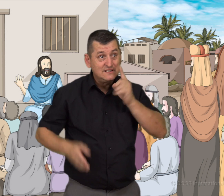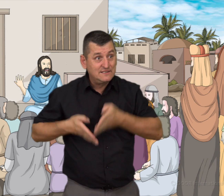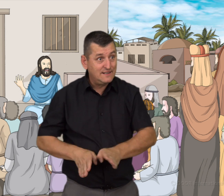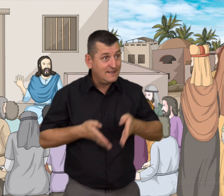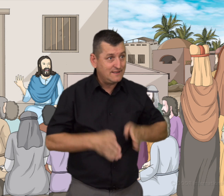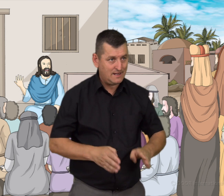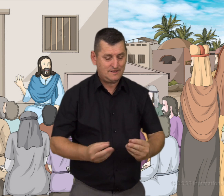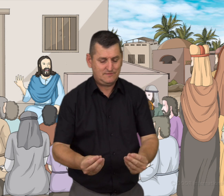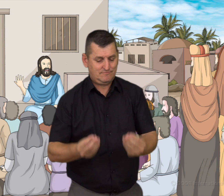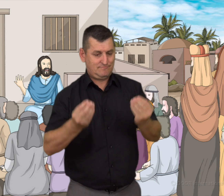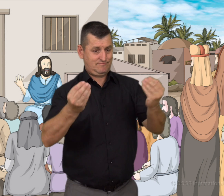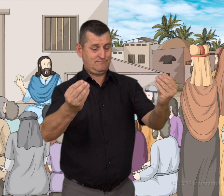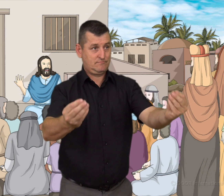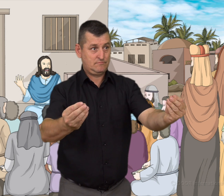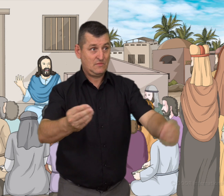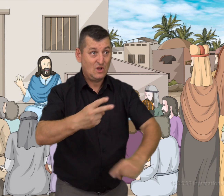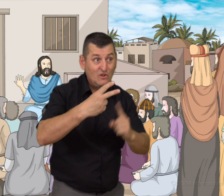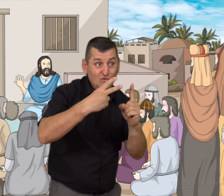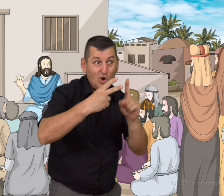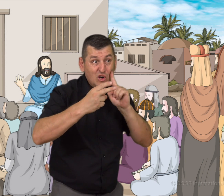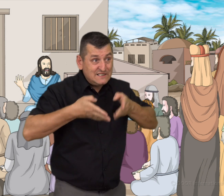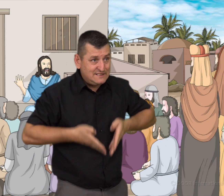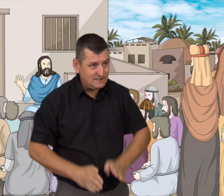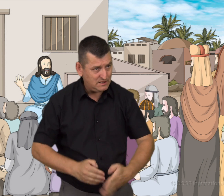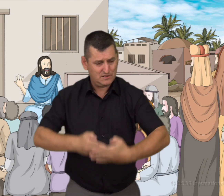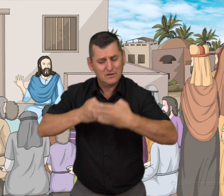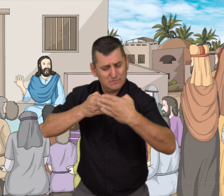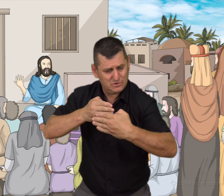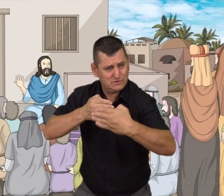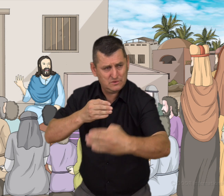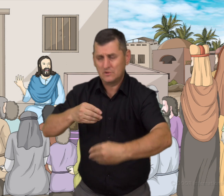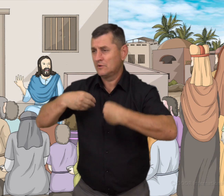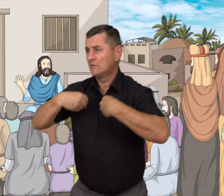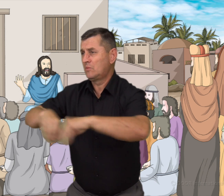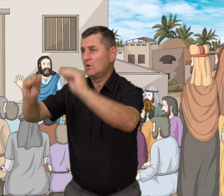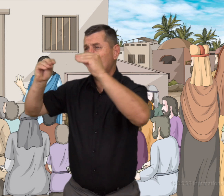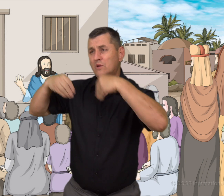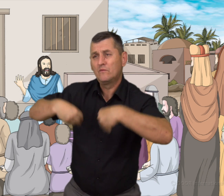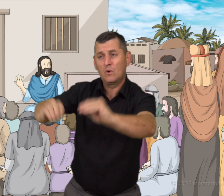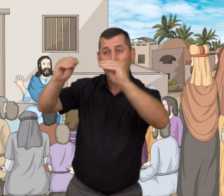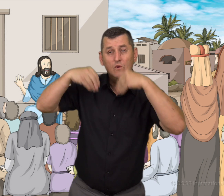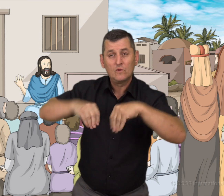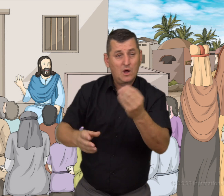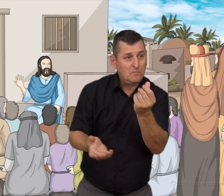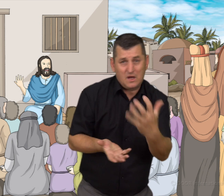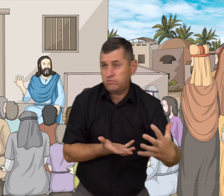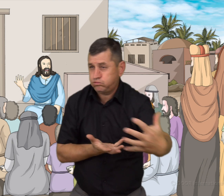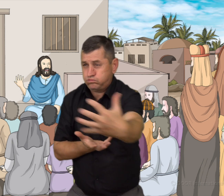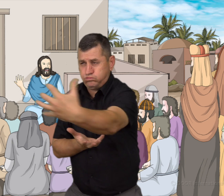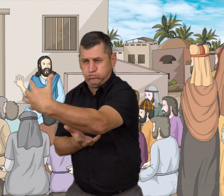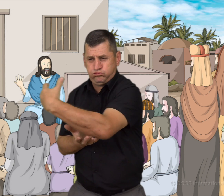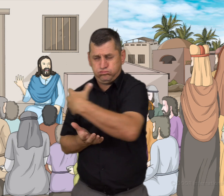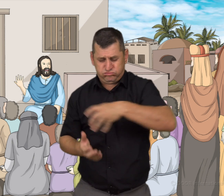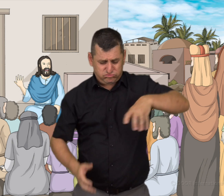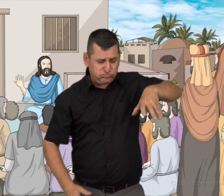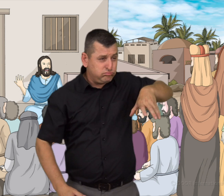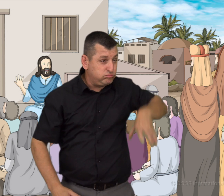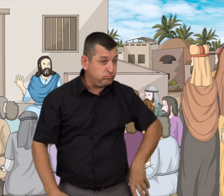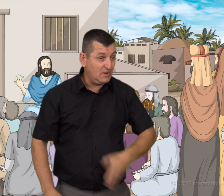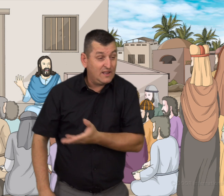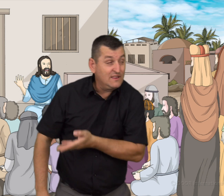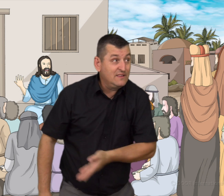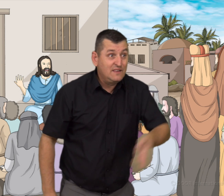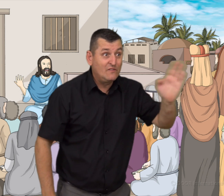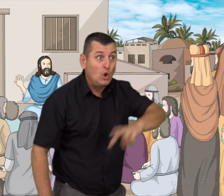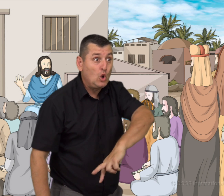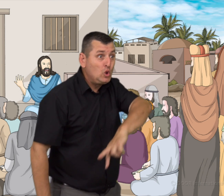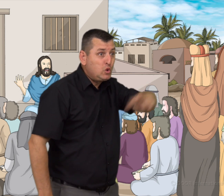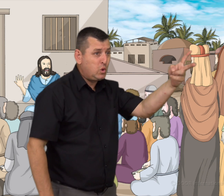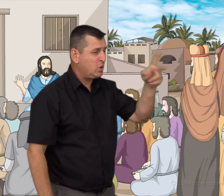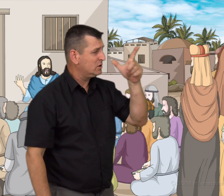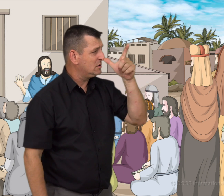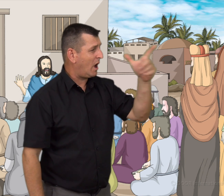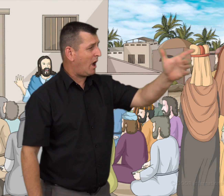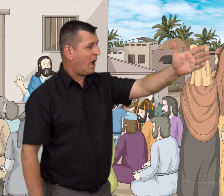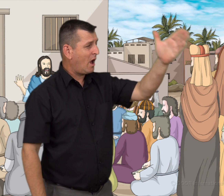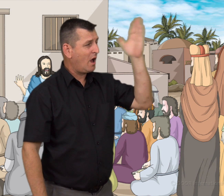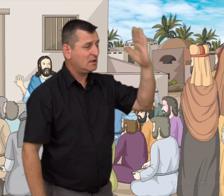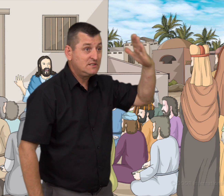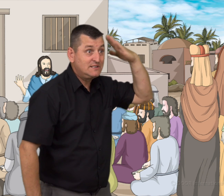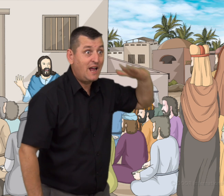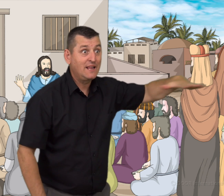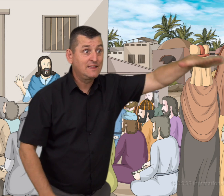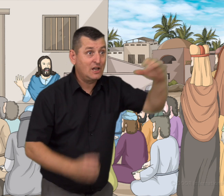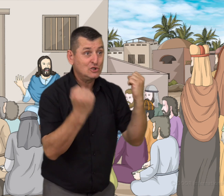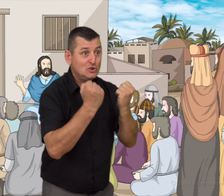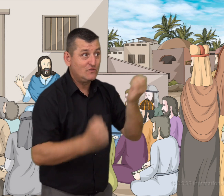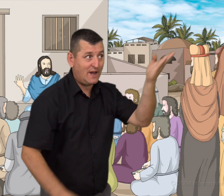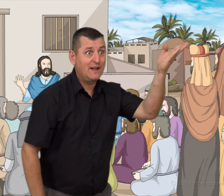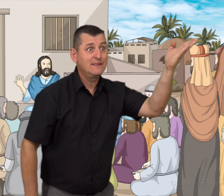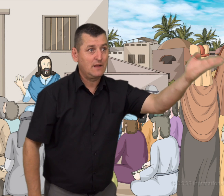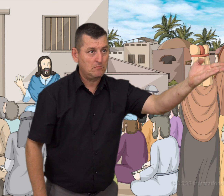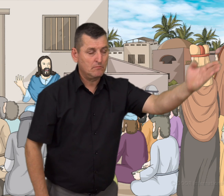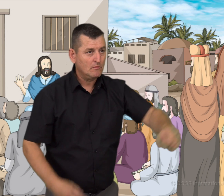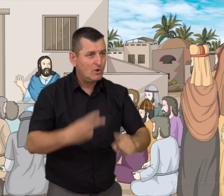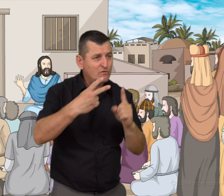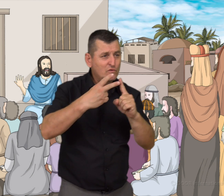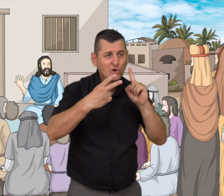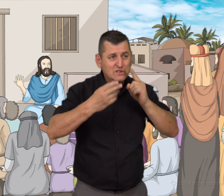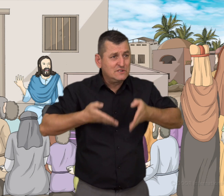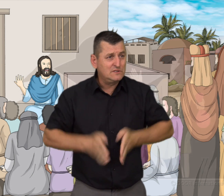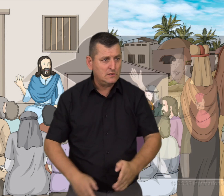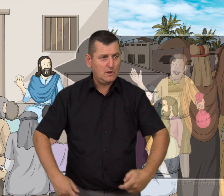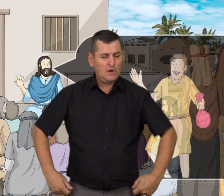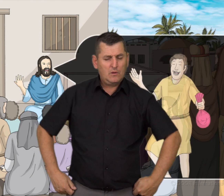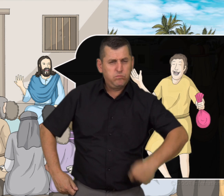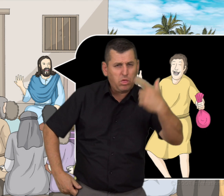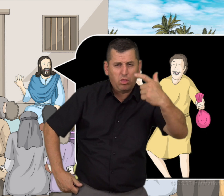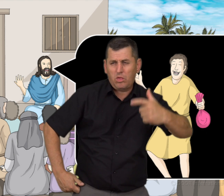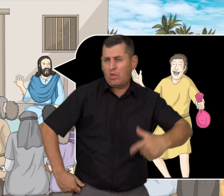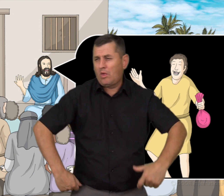So he divided his property between them.